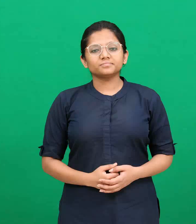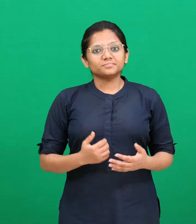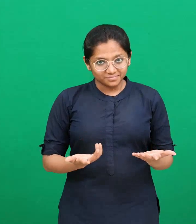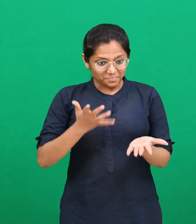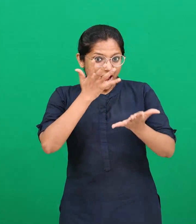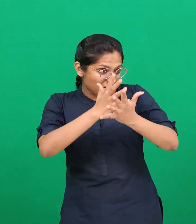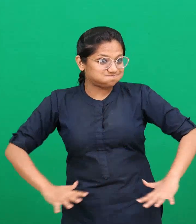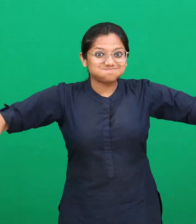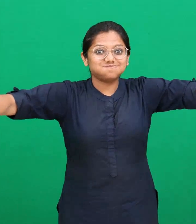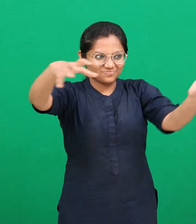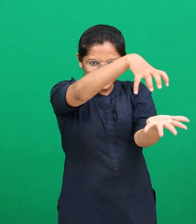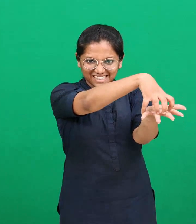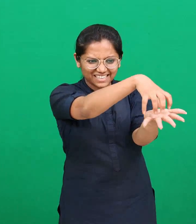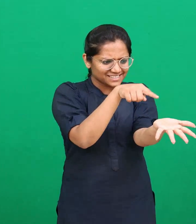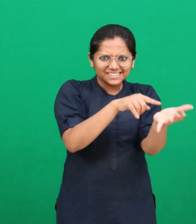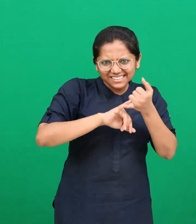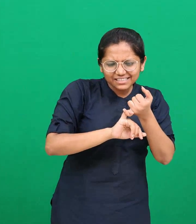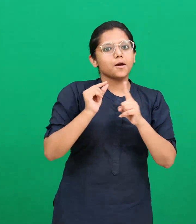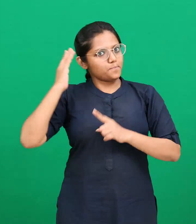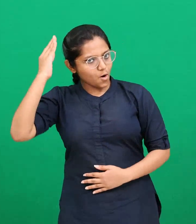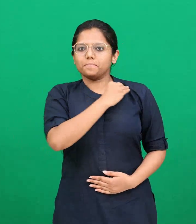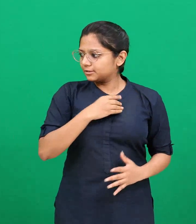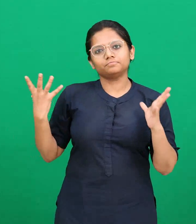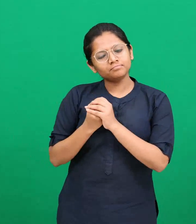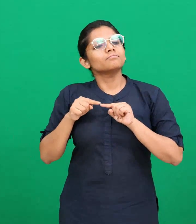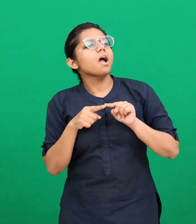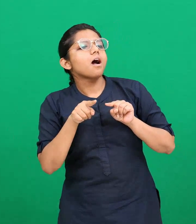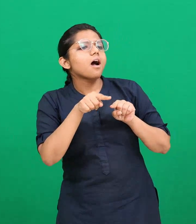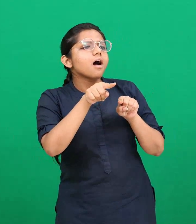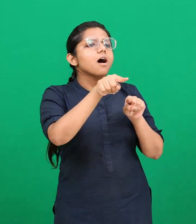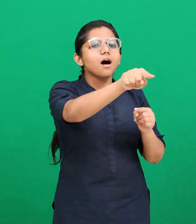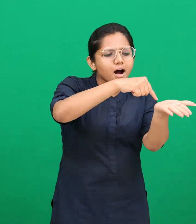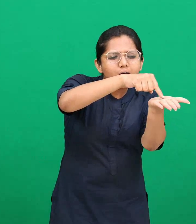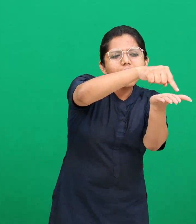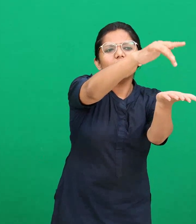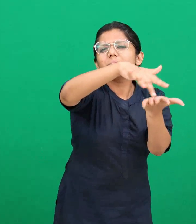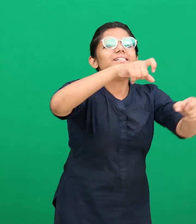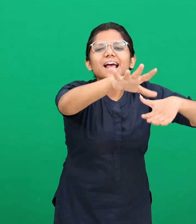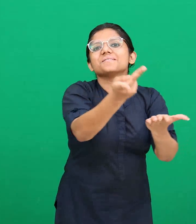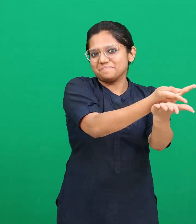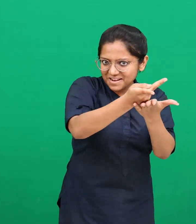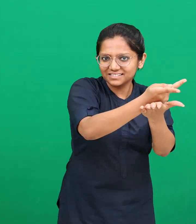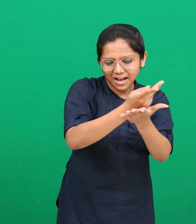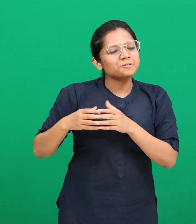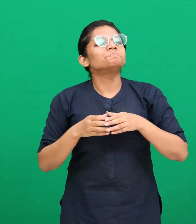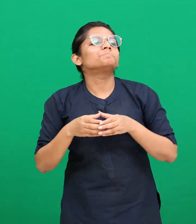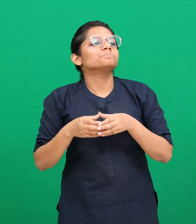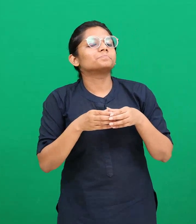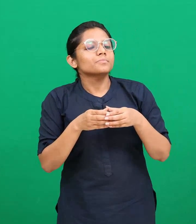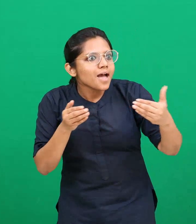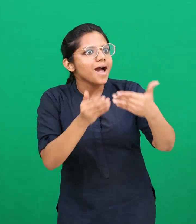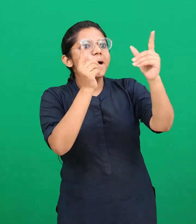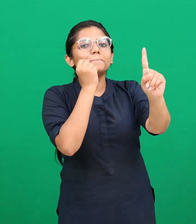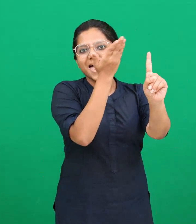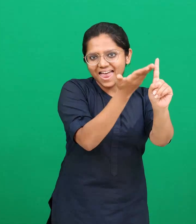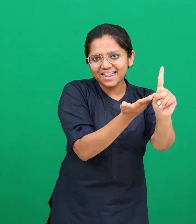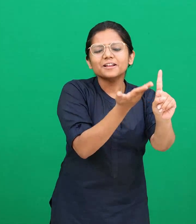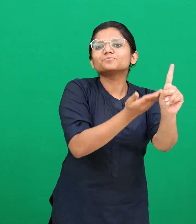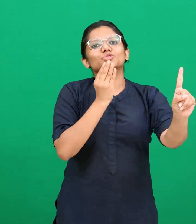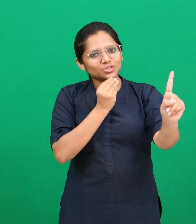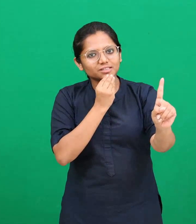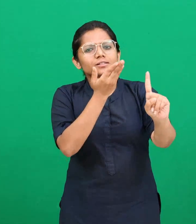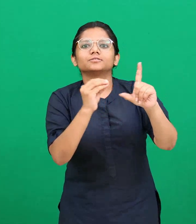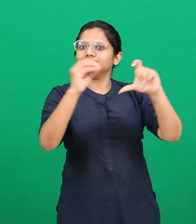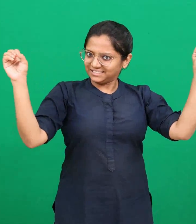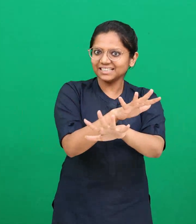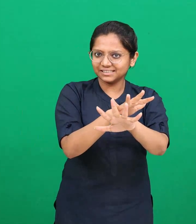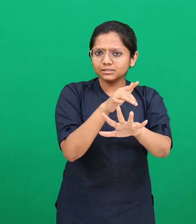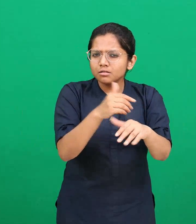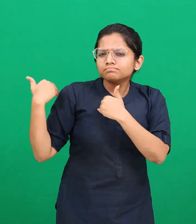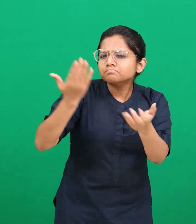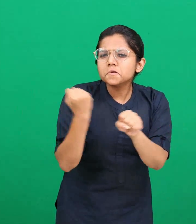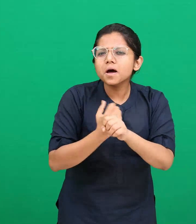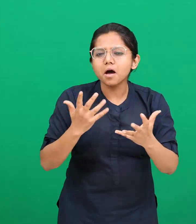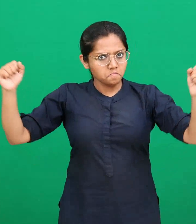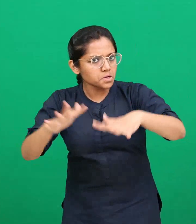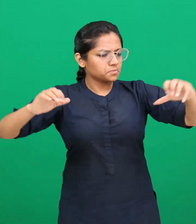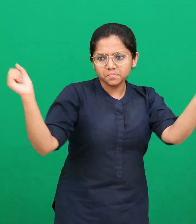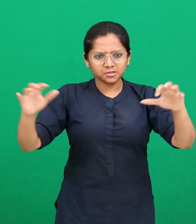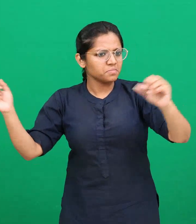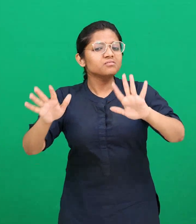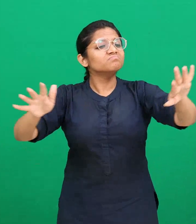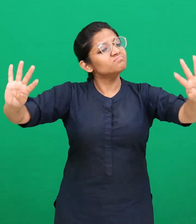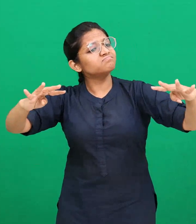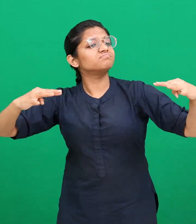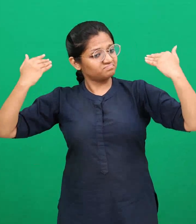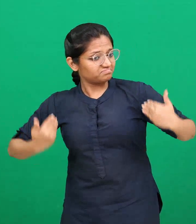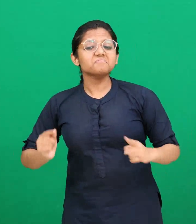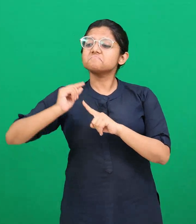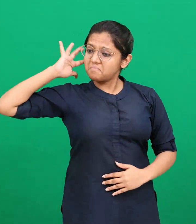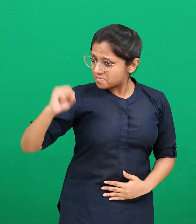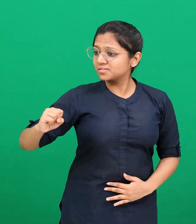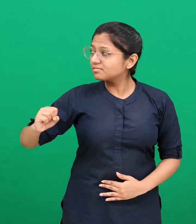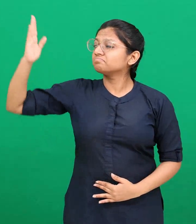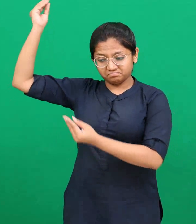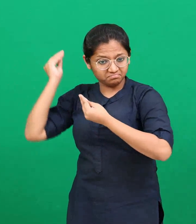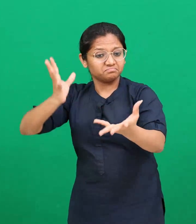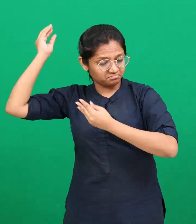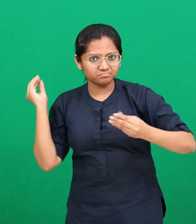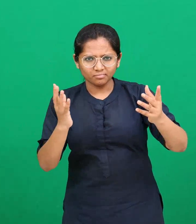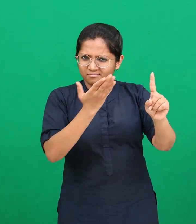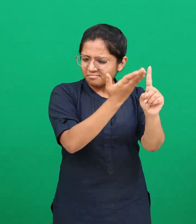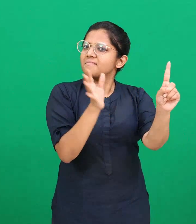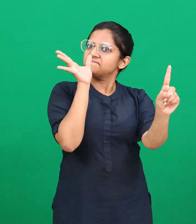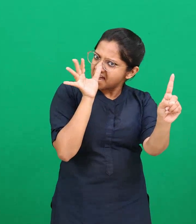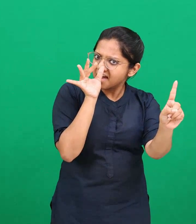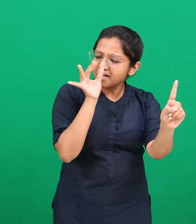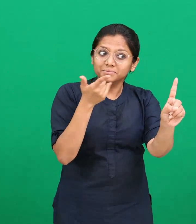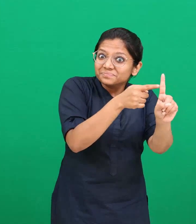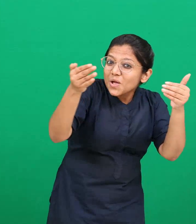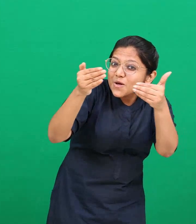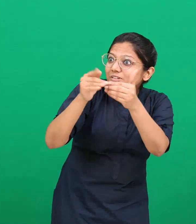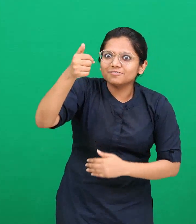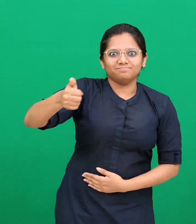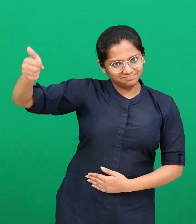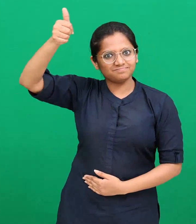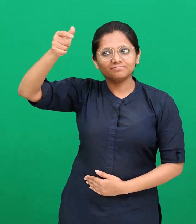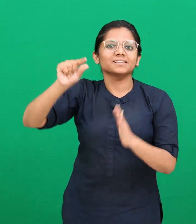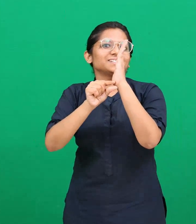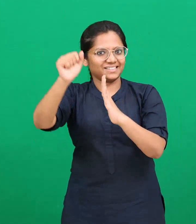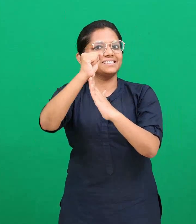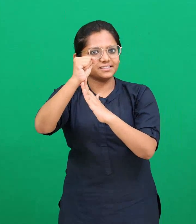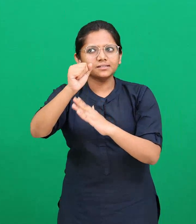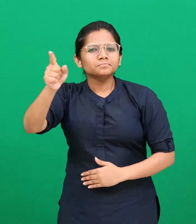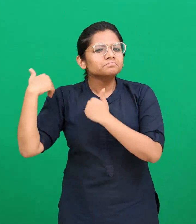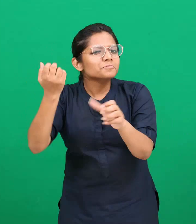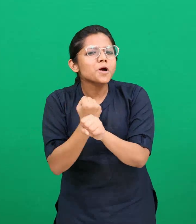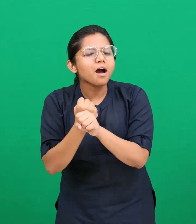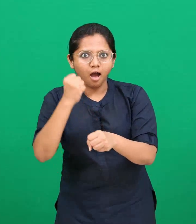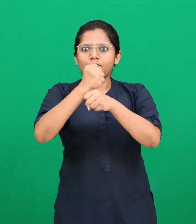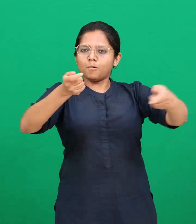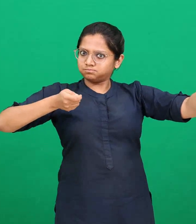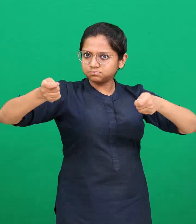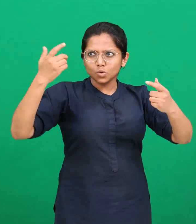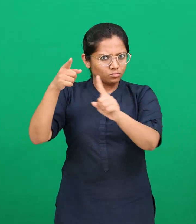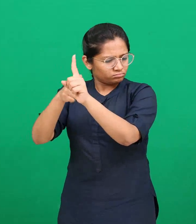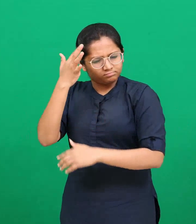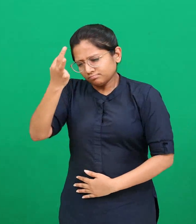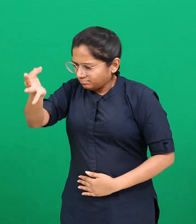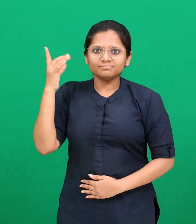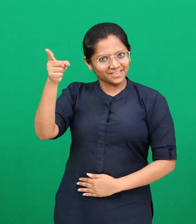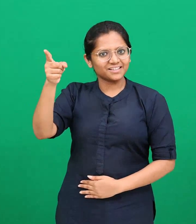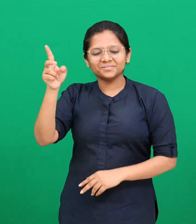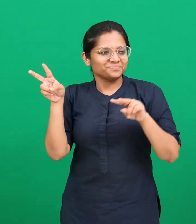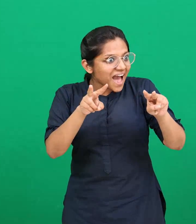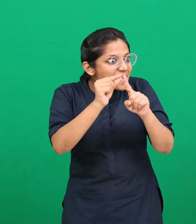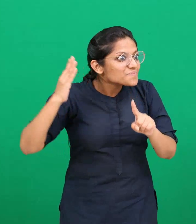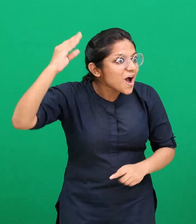They traveled through the whole island as far as Paphos, where they found a Jewish sorcerer and false prophet named Bar-Jesus, an attendant of the proconsul, Sergius Paulus.